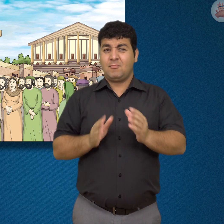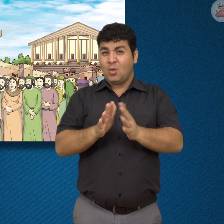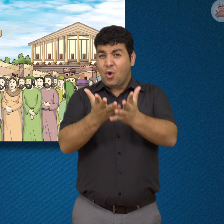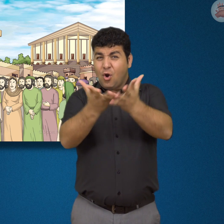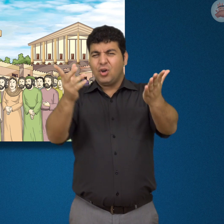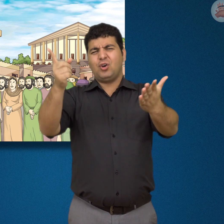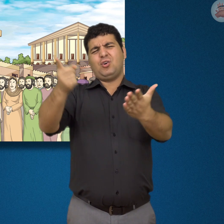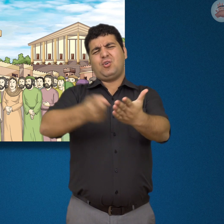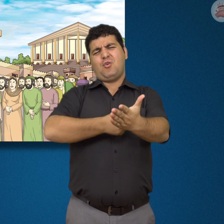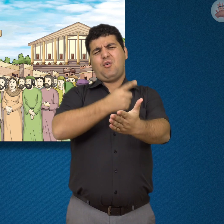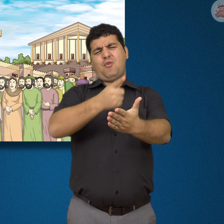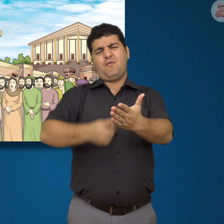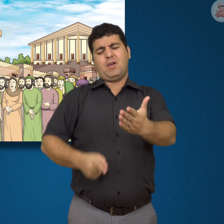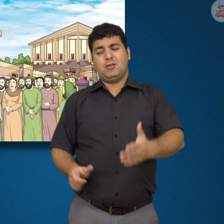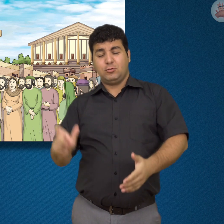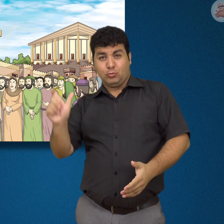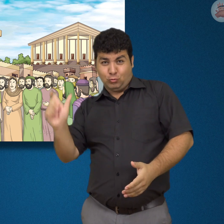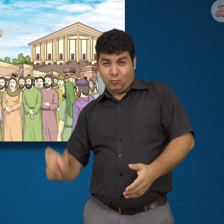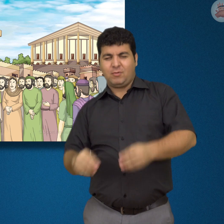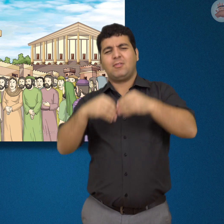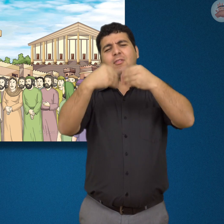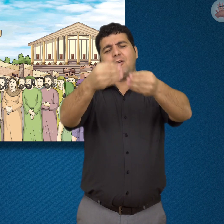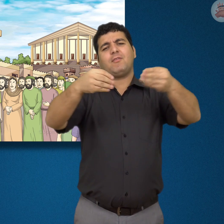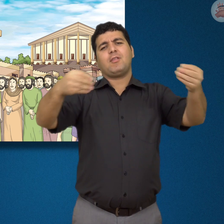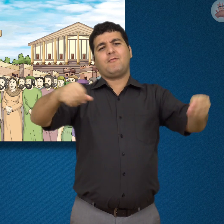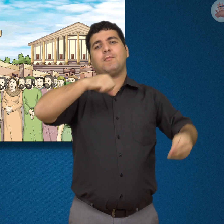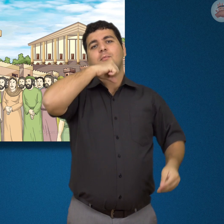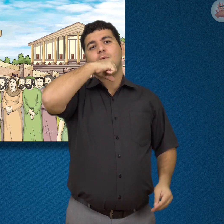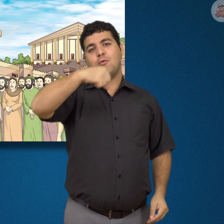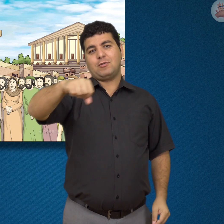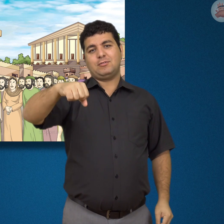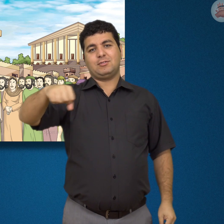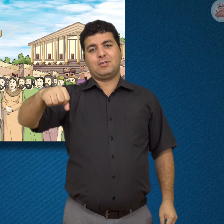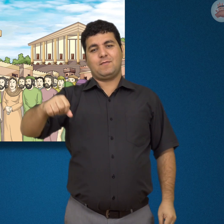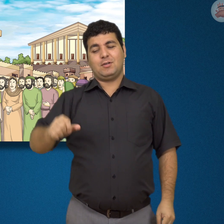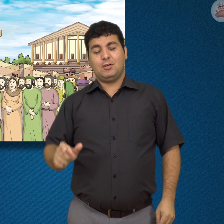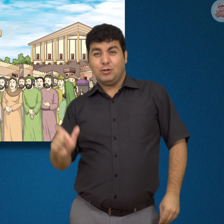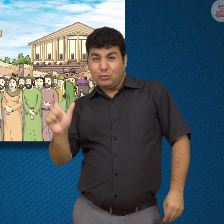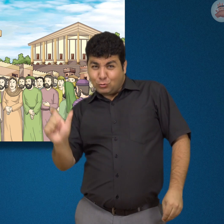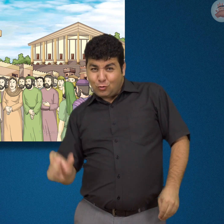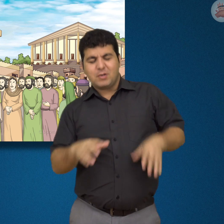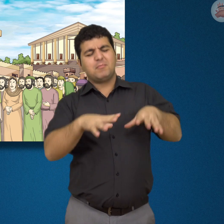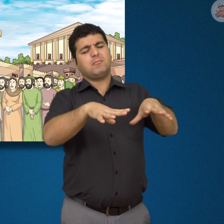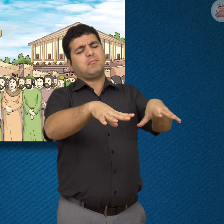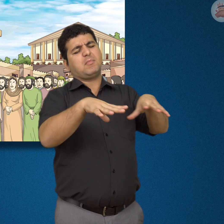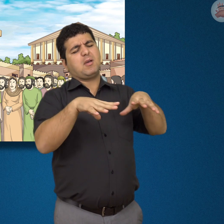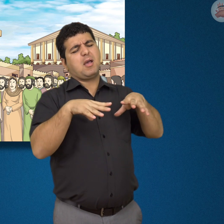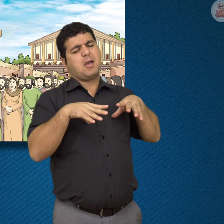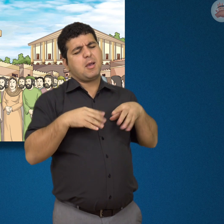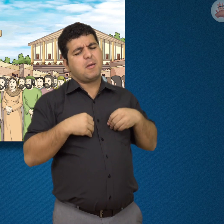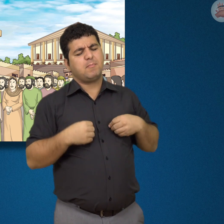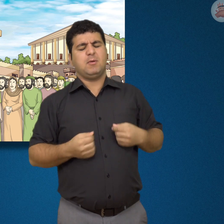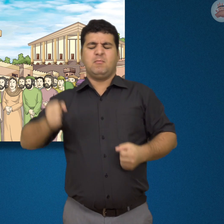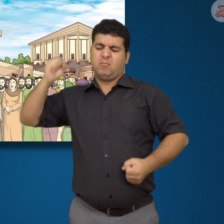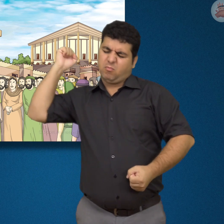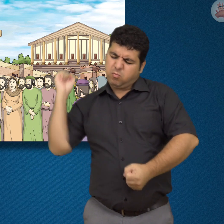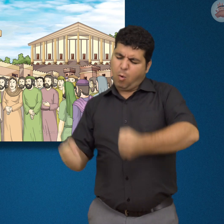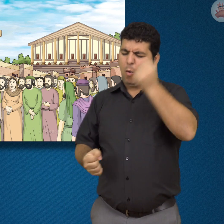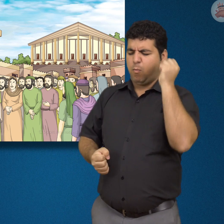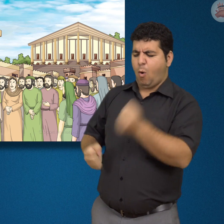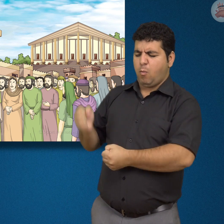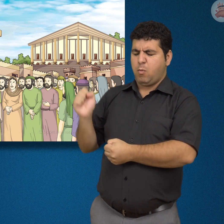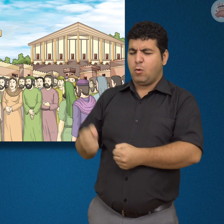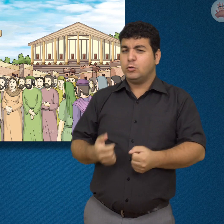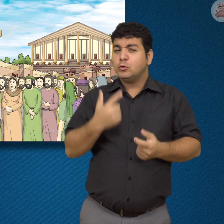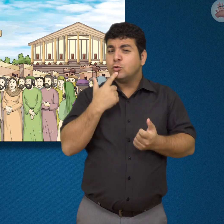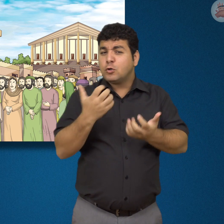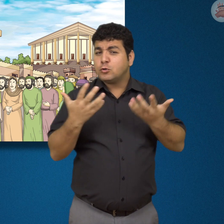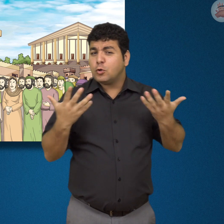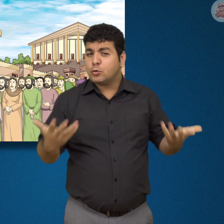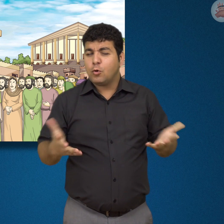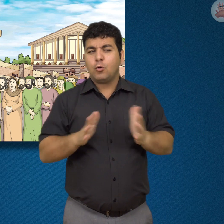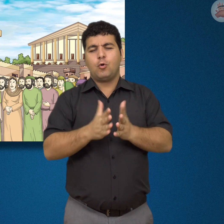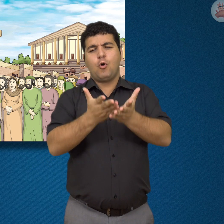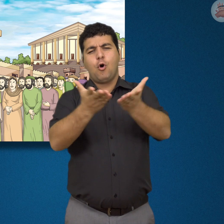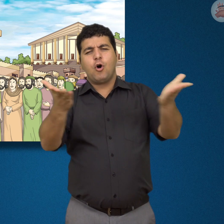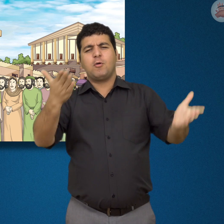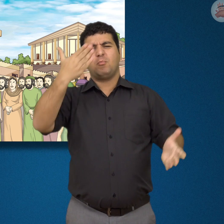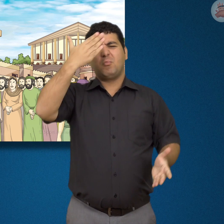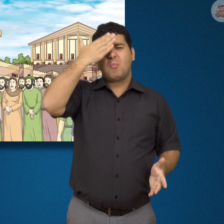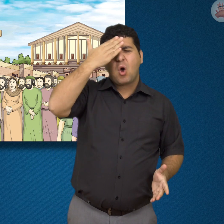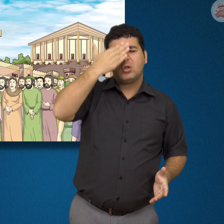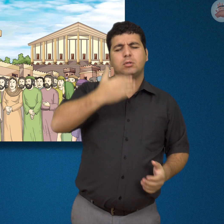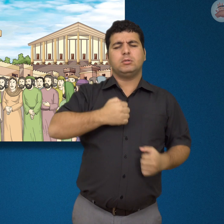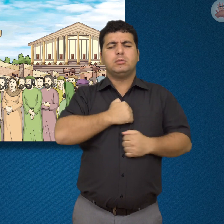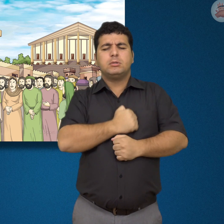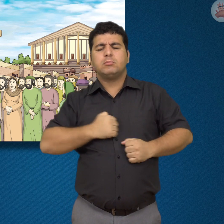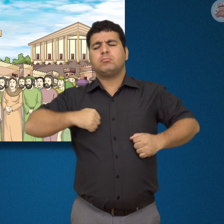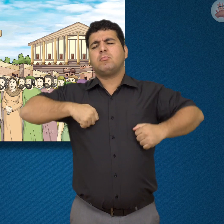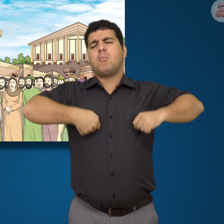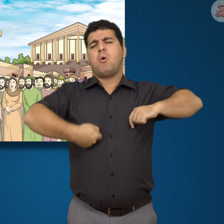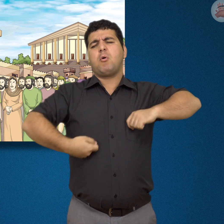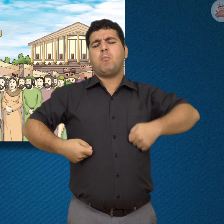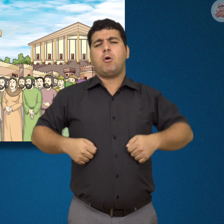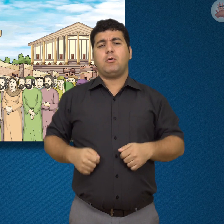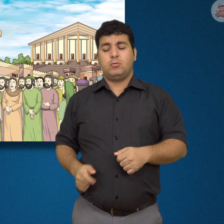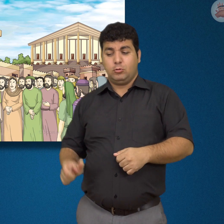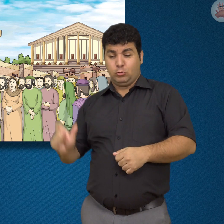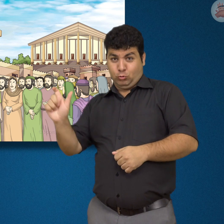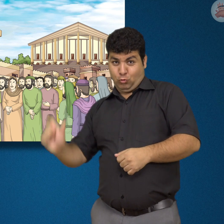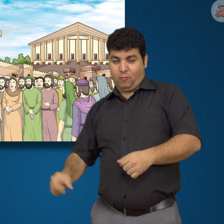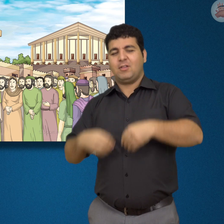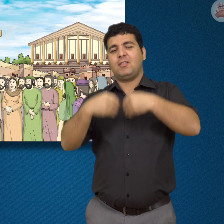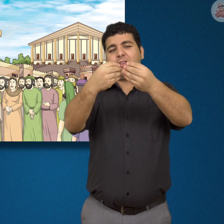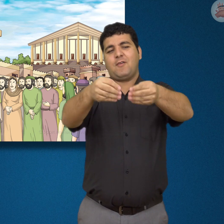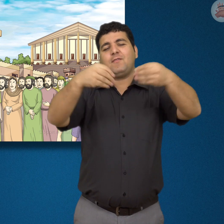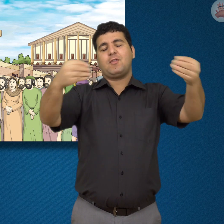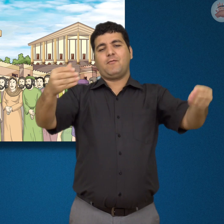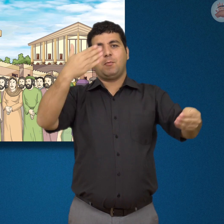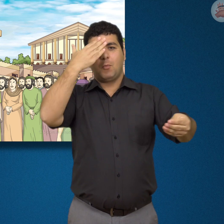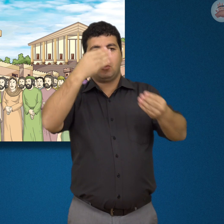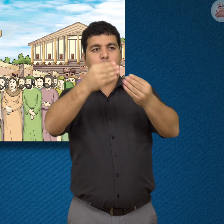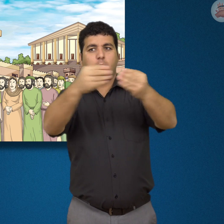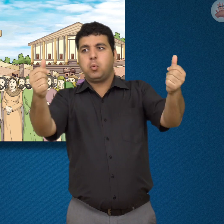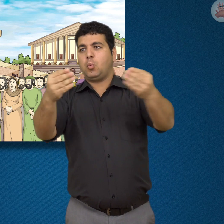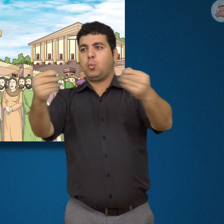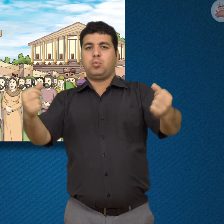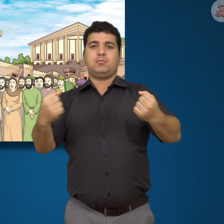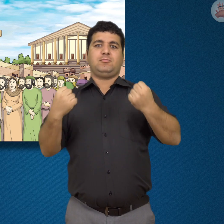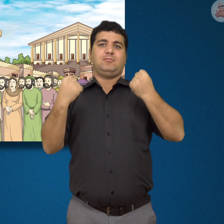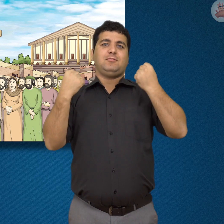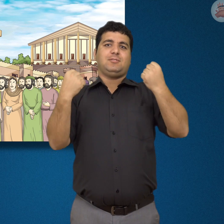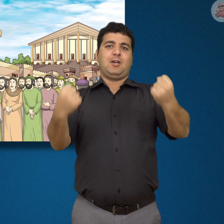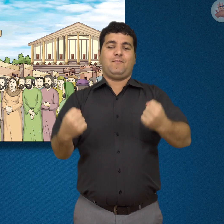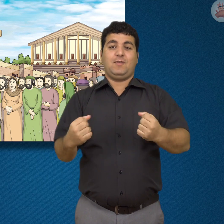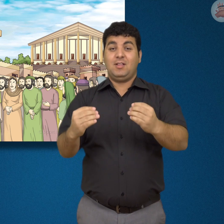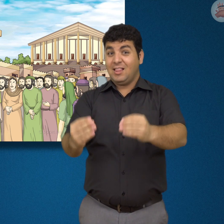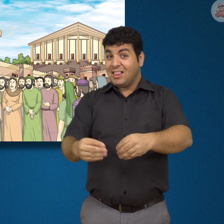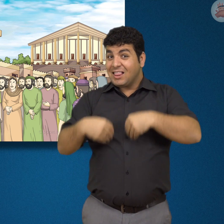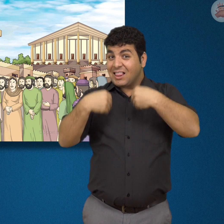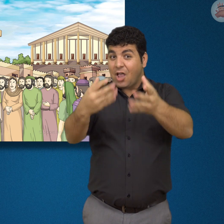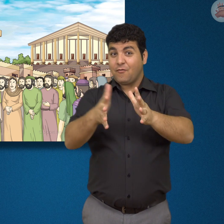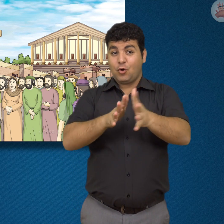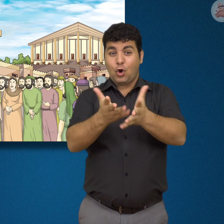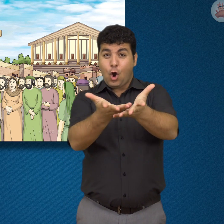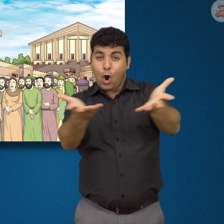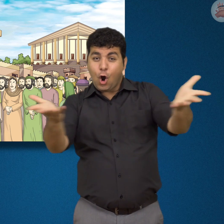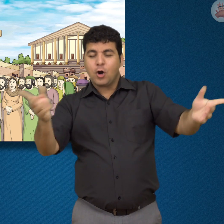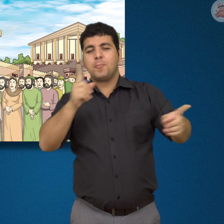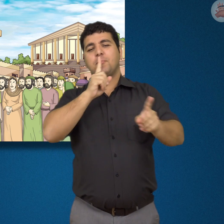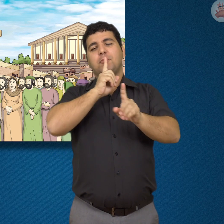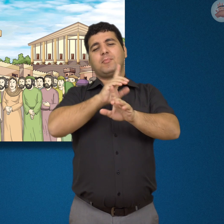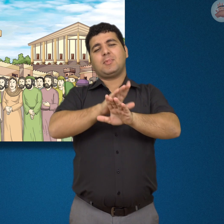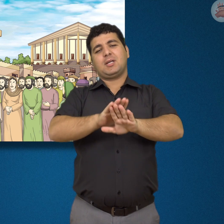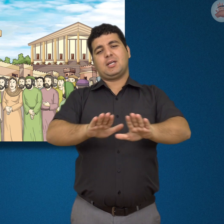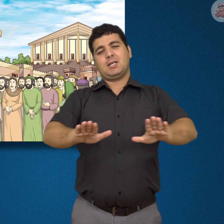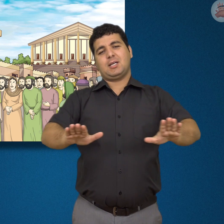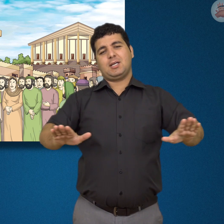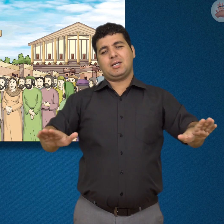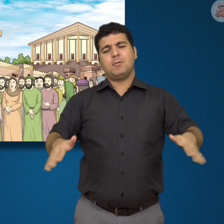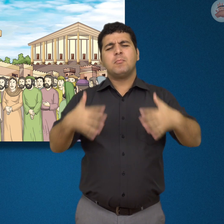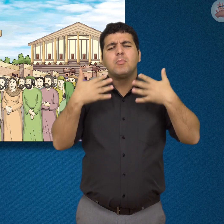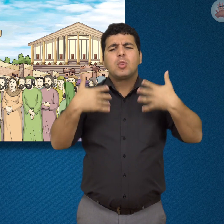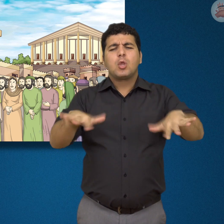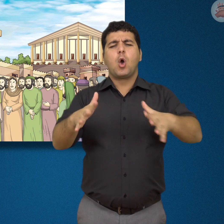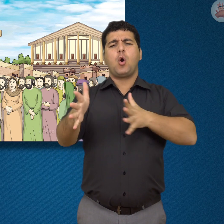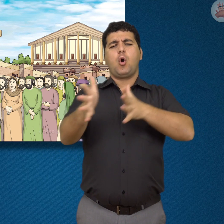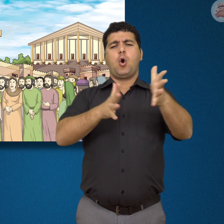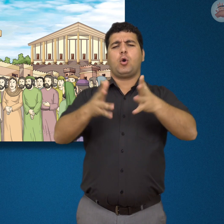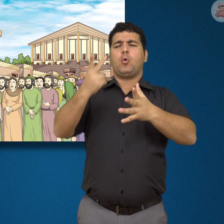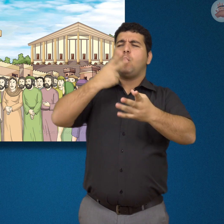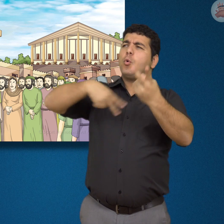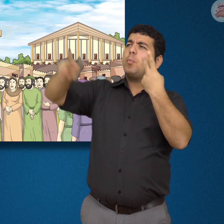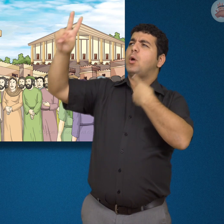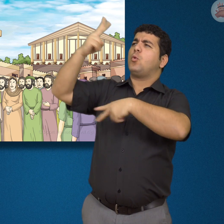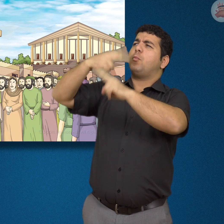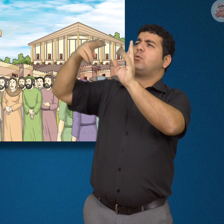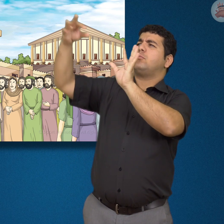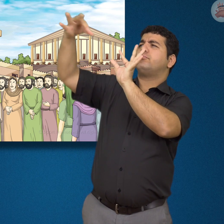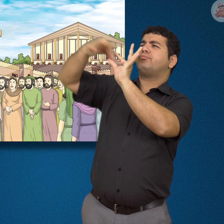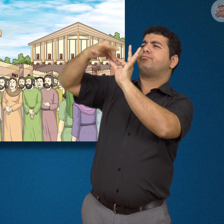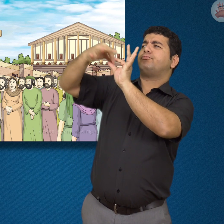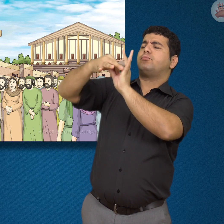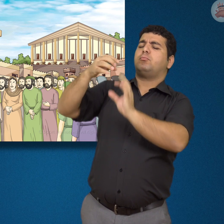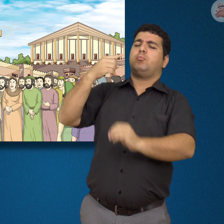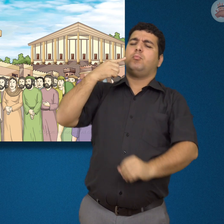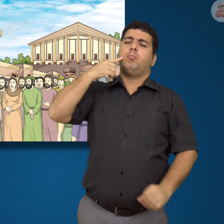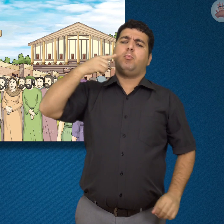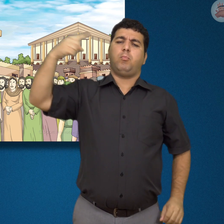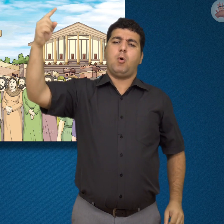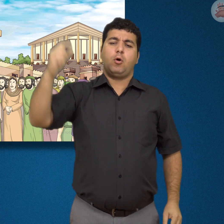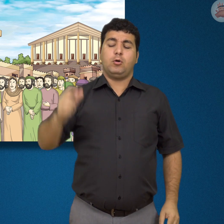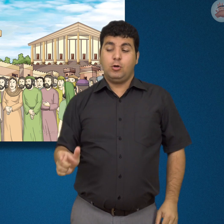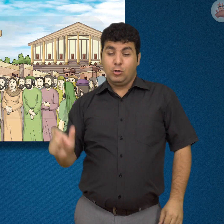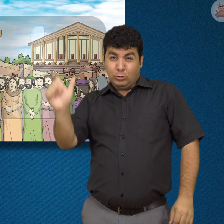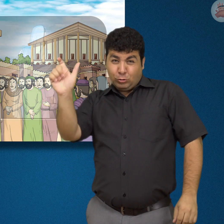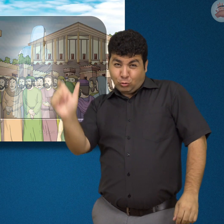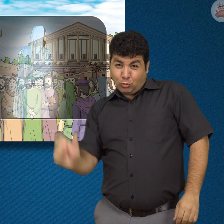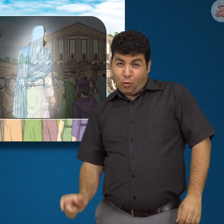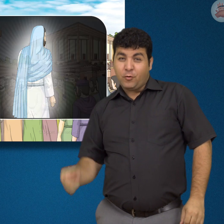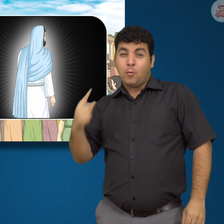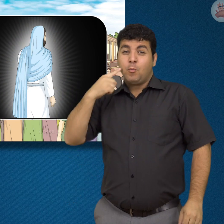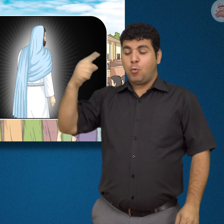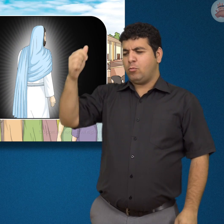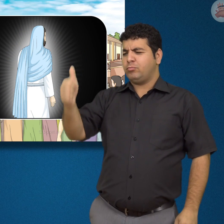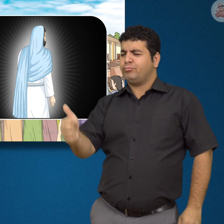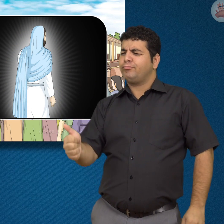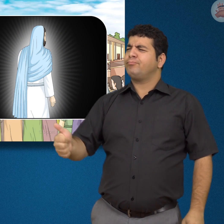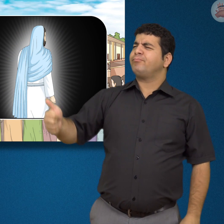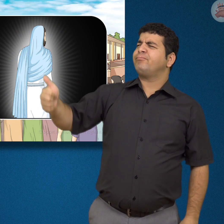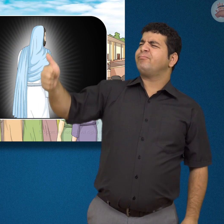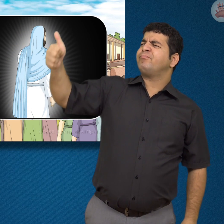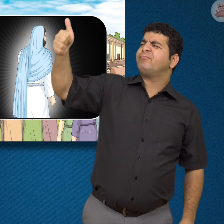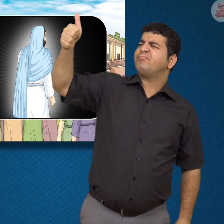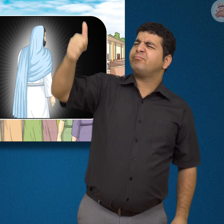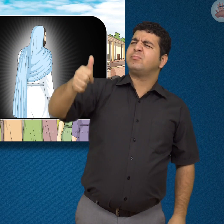and when His soul is made a guilt offering, He will see His offspring, He will prolong His days, and the good pleasure of the LORD will prosper in His hand.